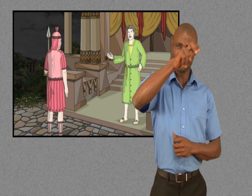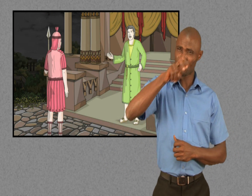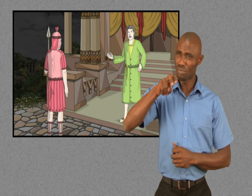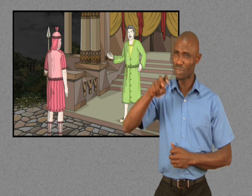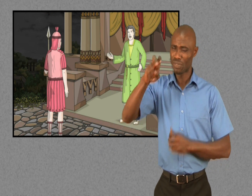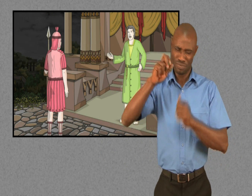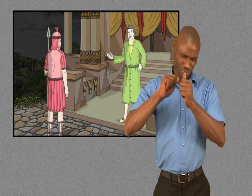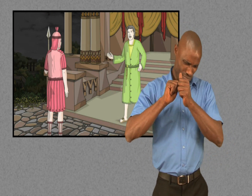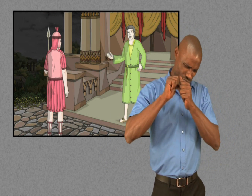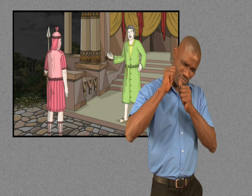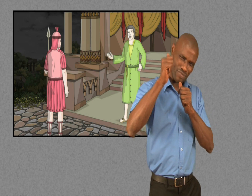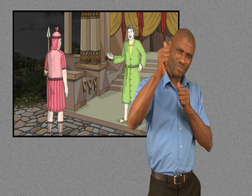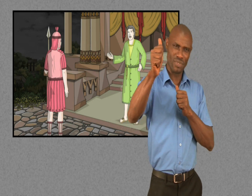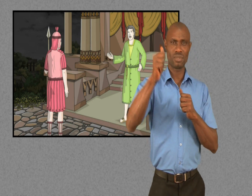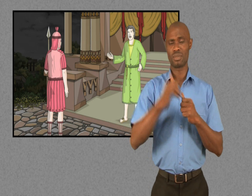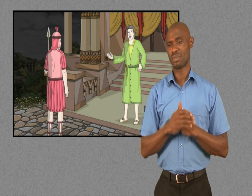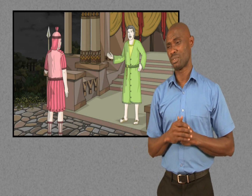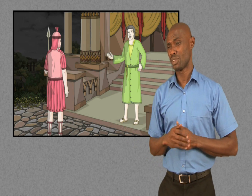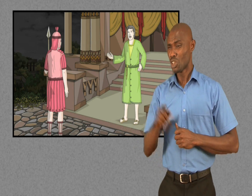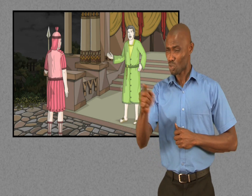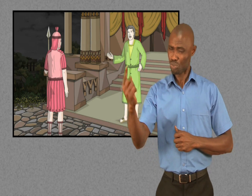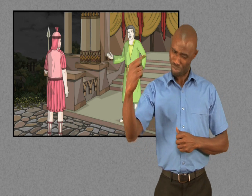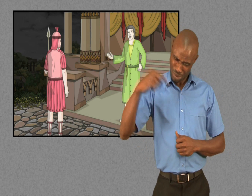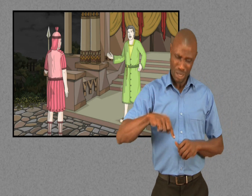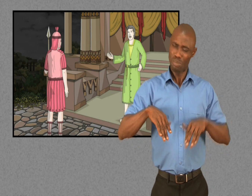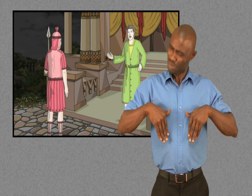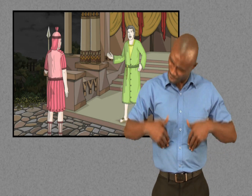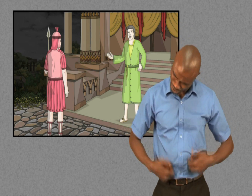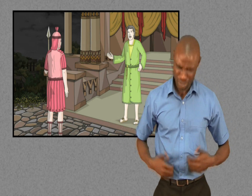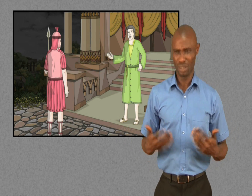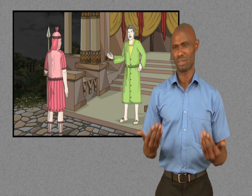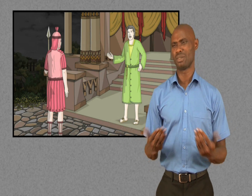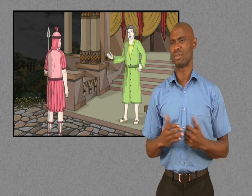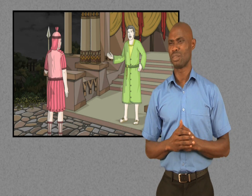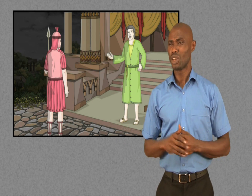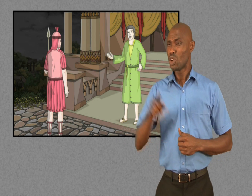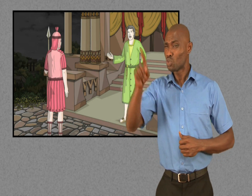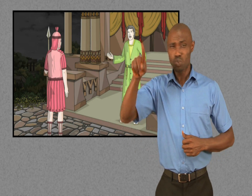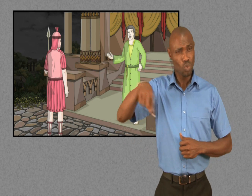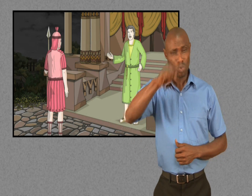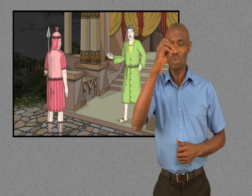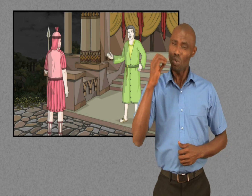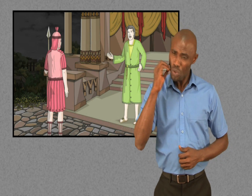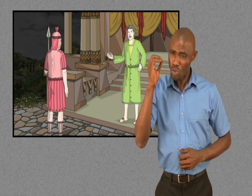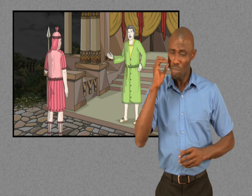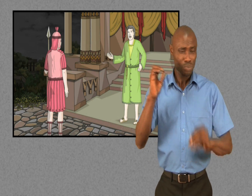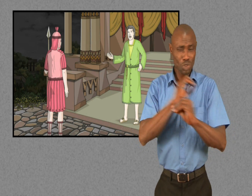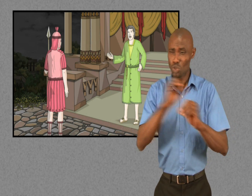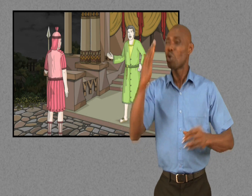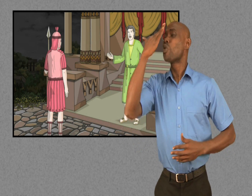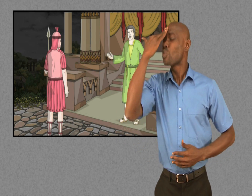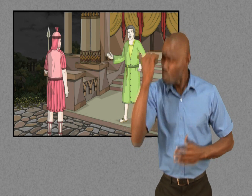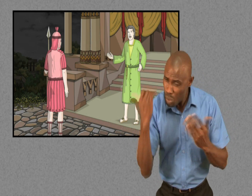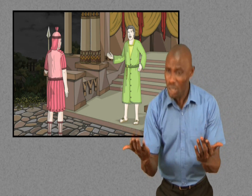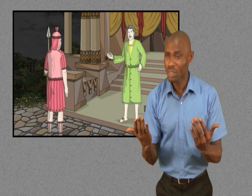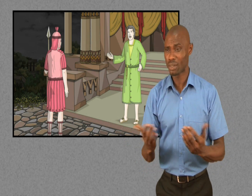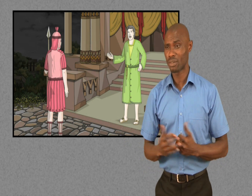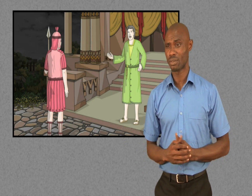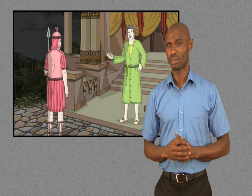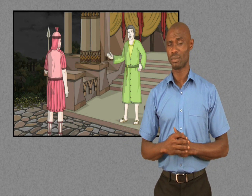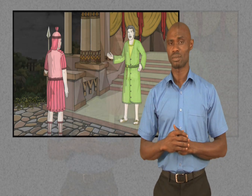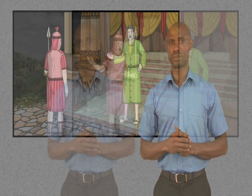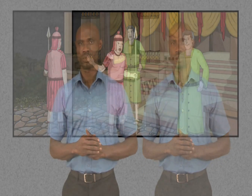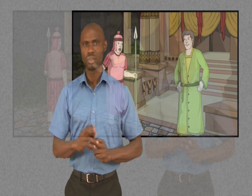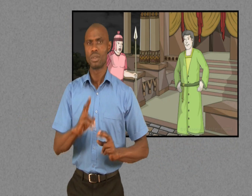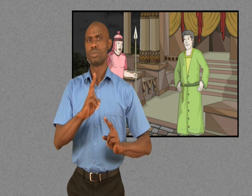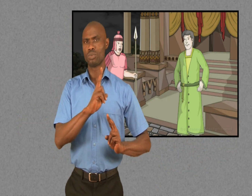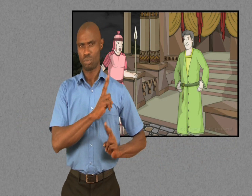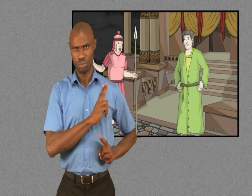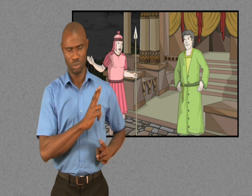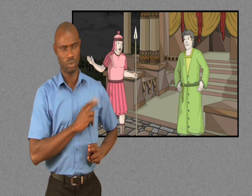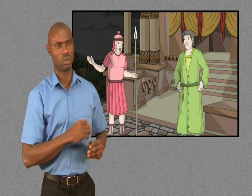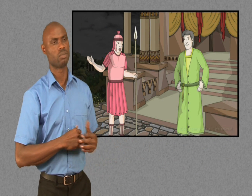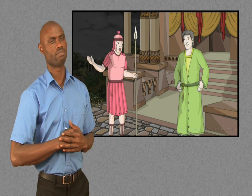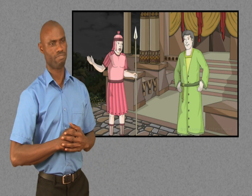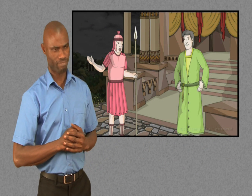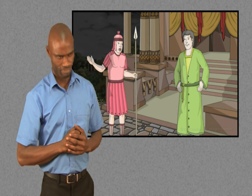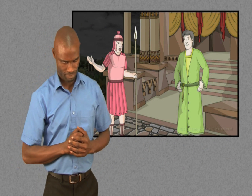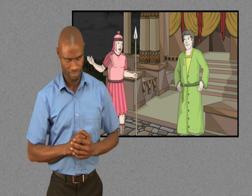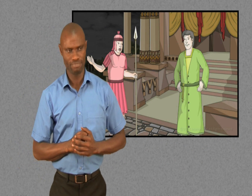“Why didn’t you go home?”